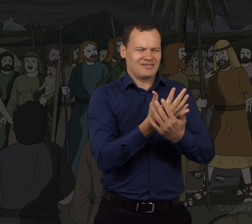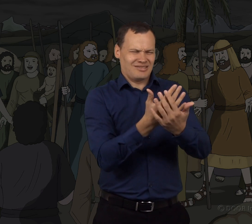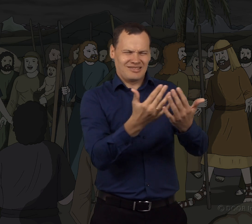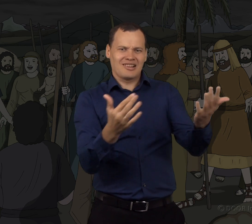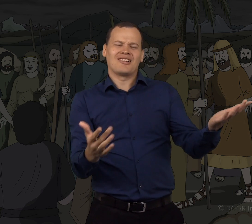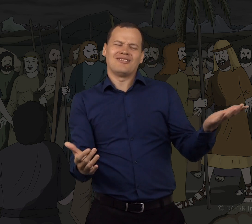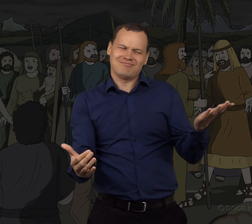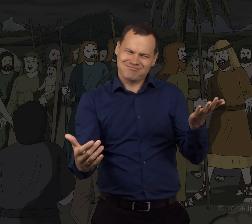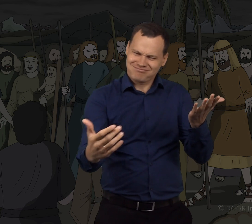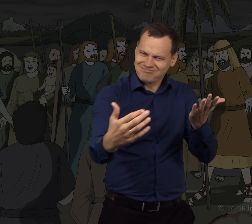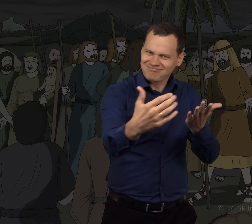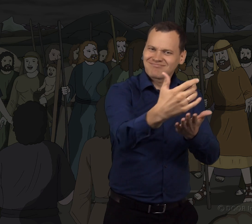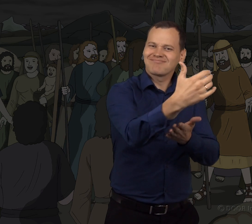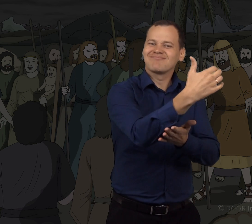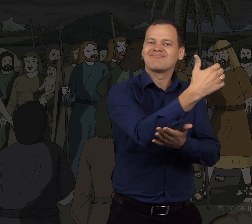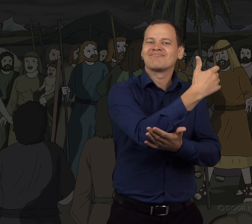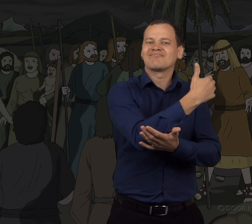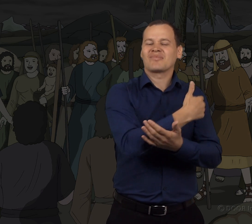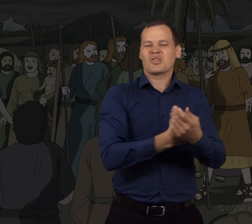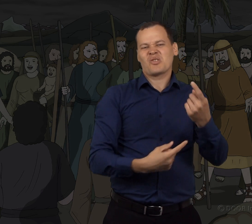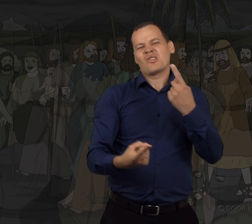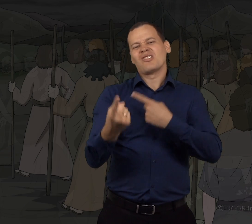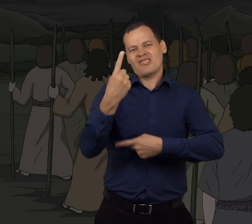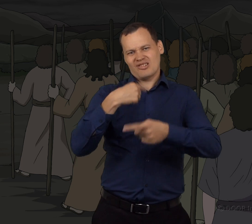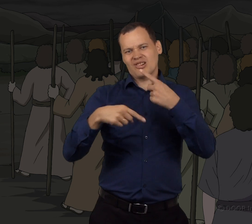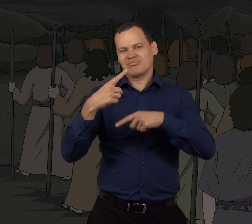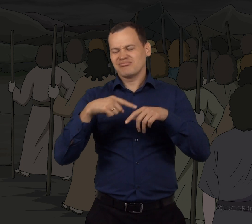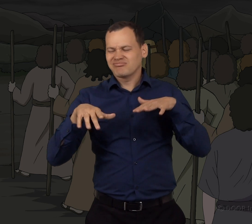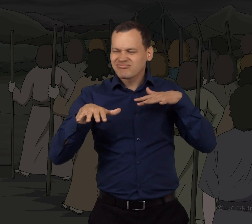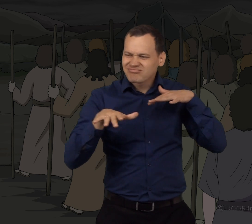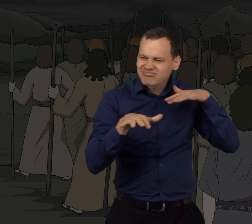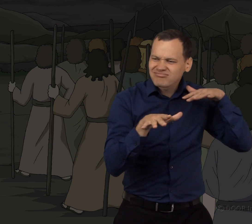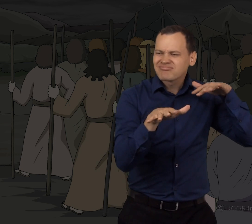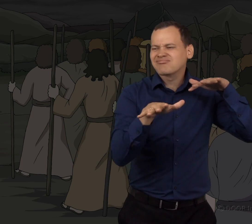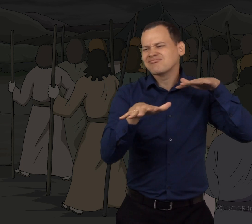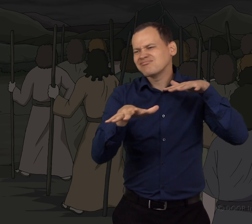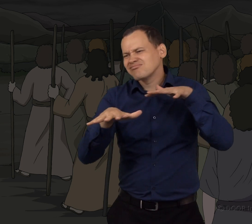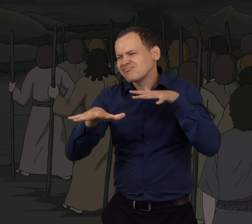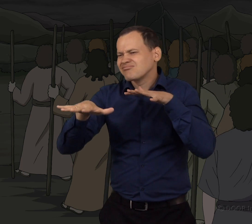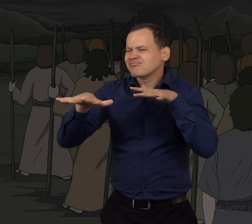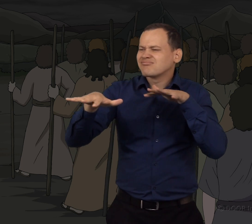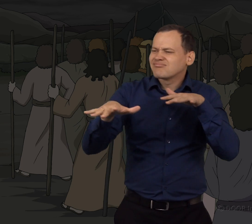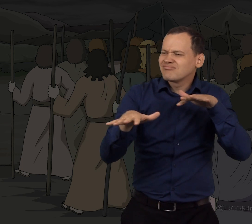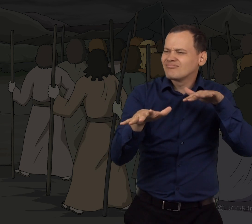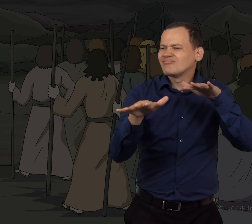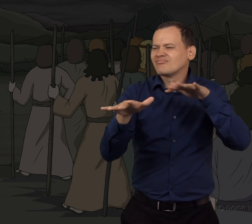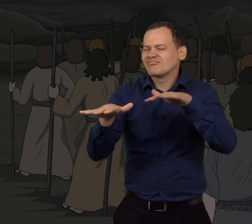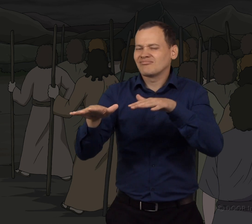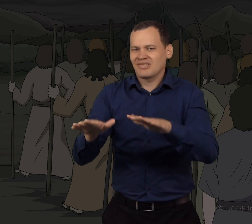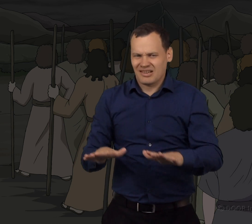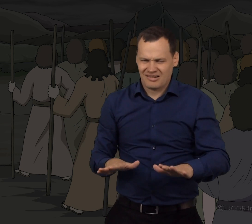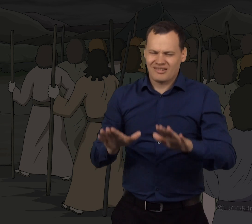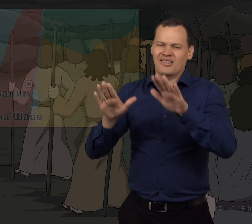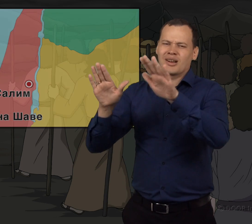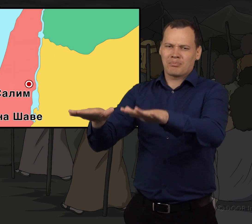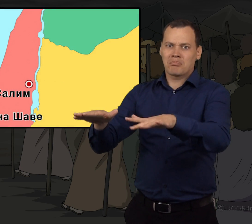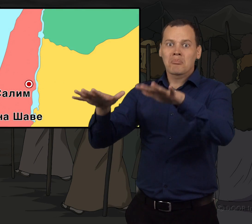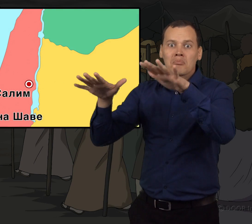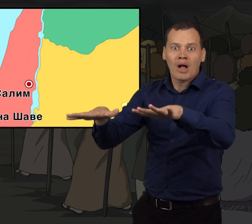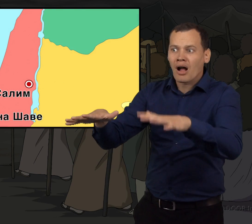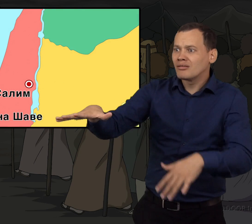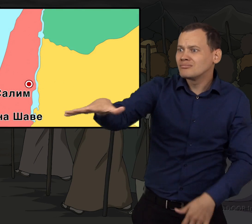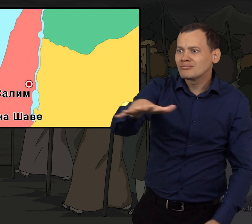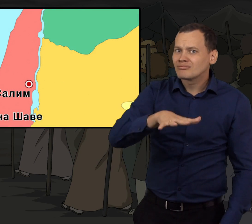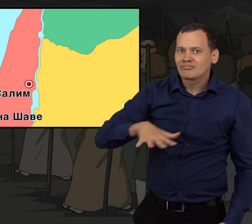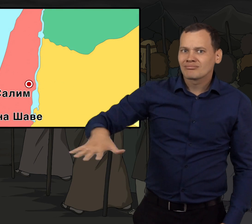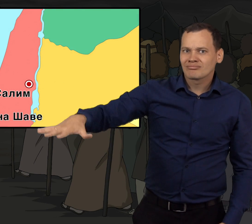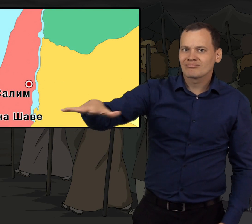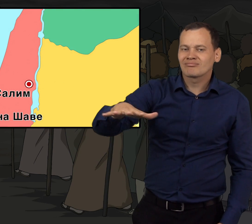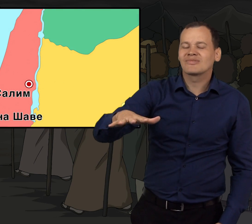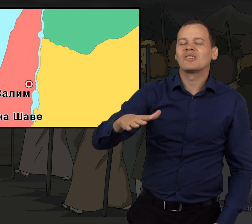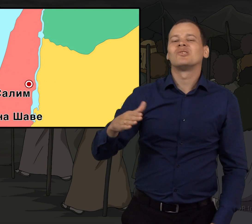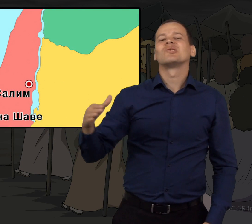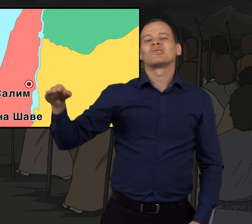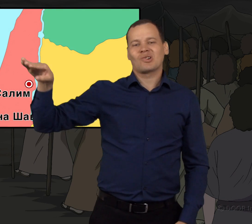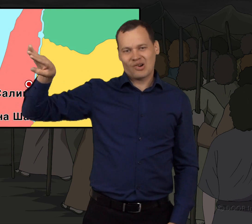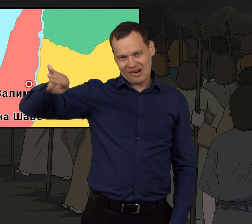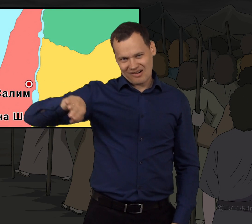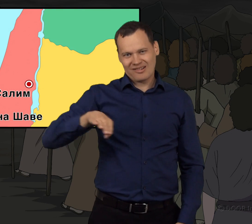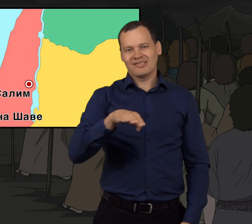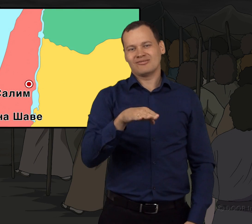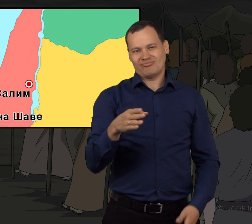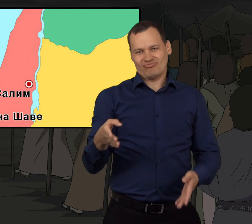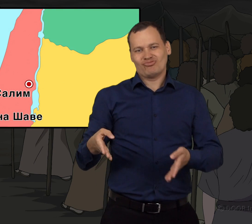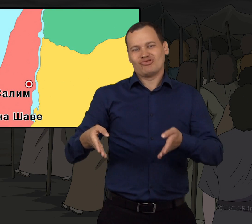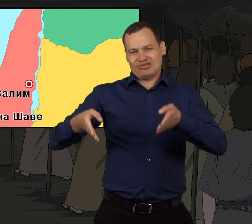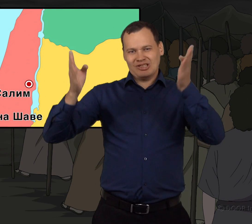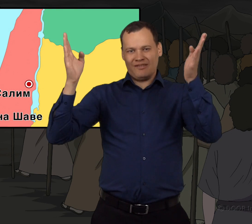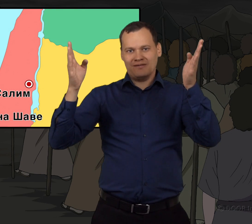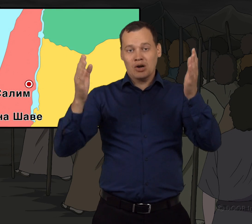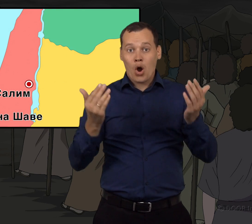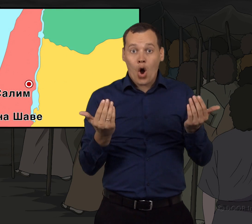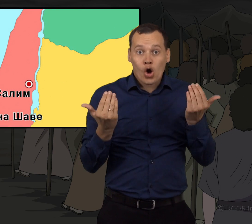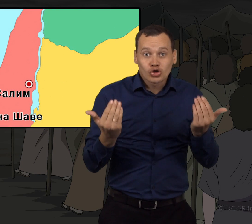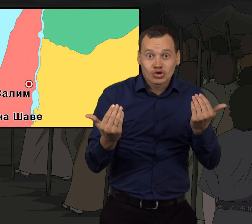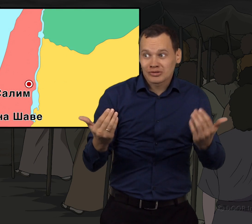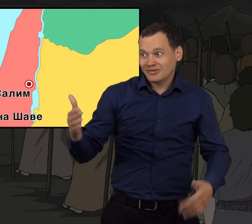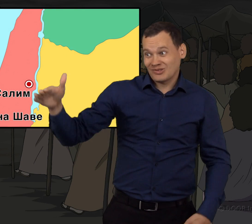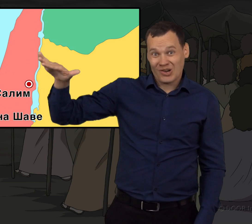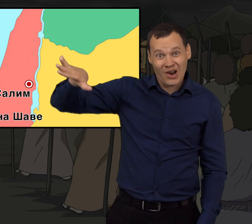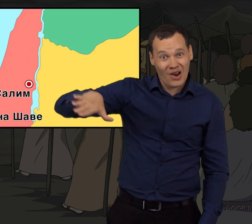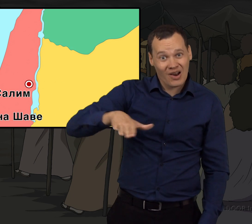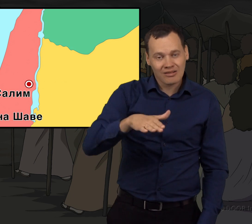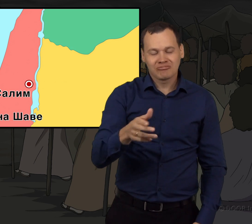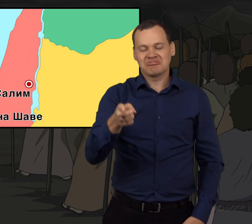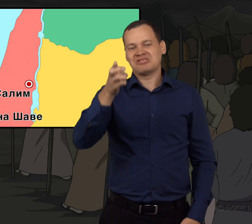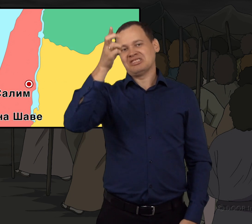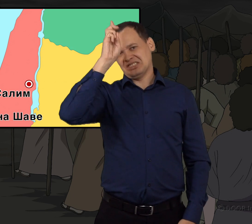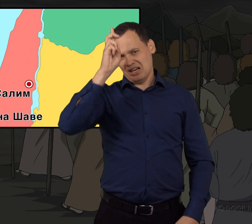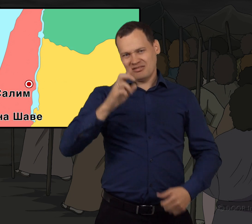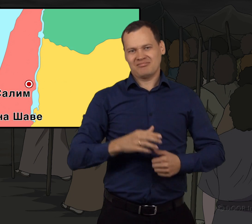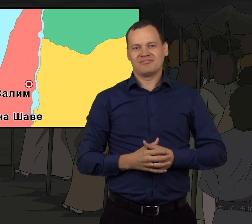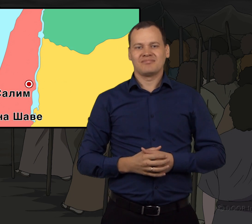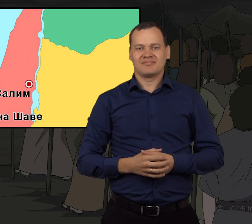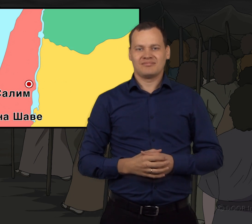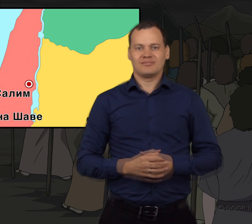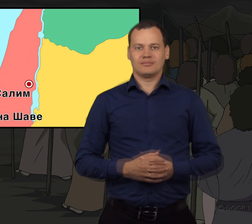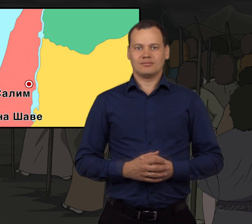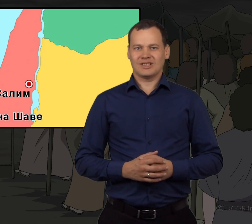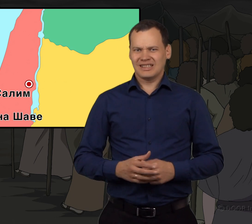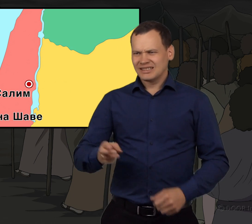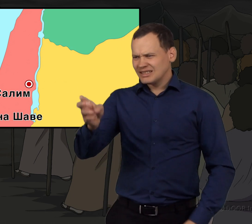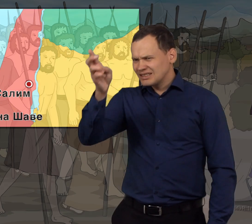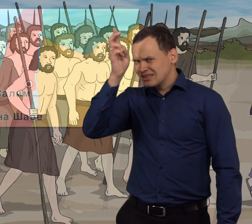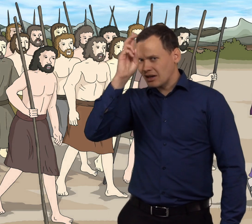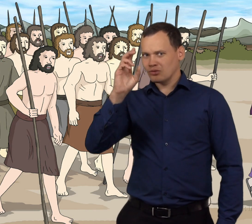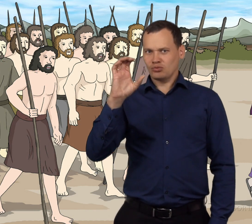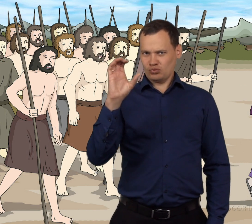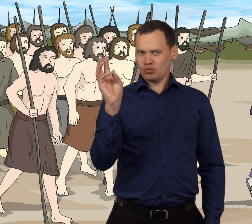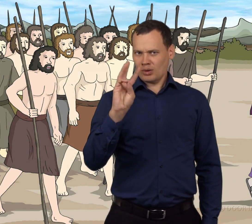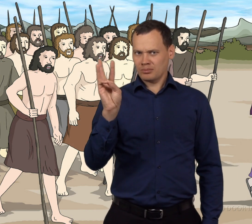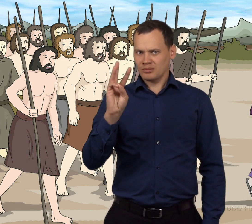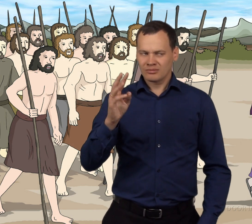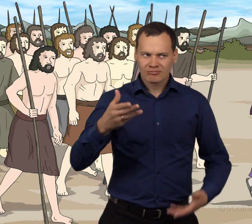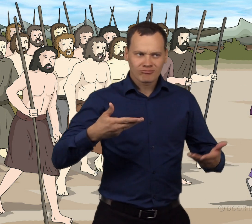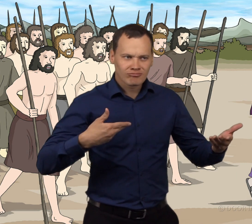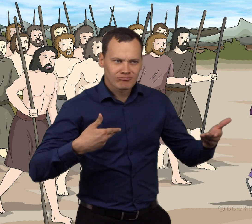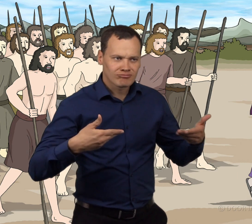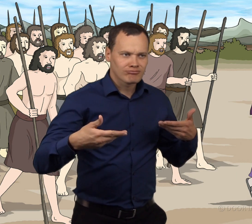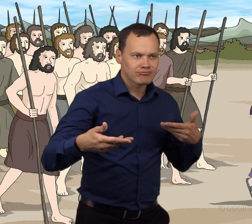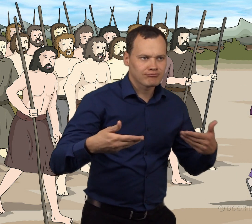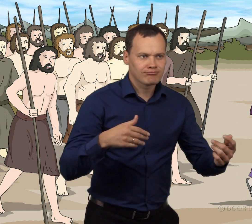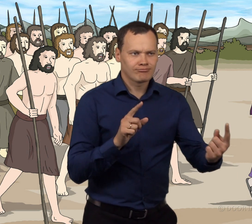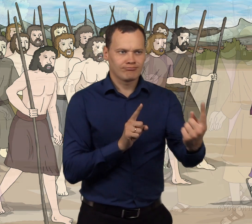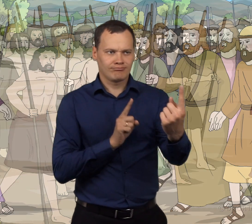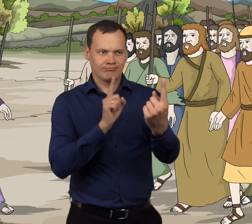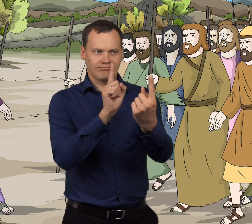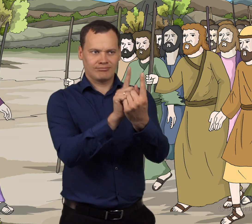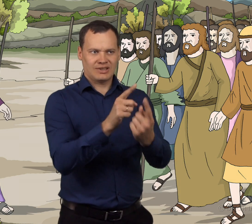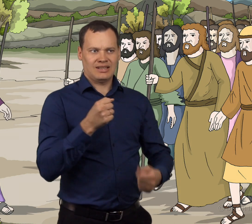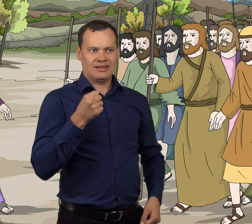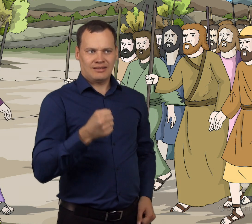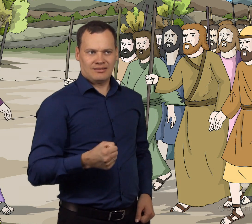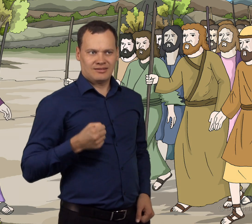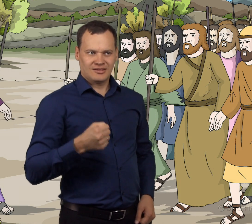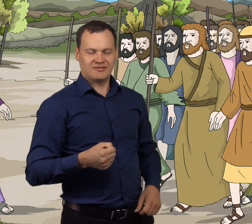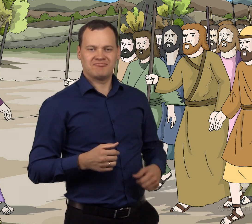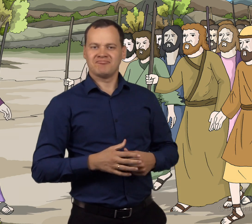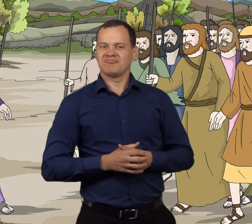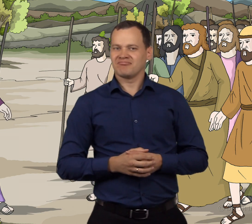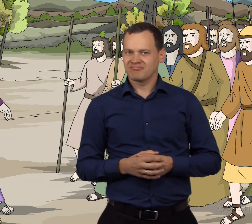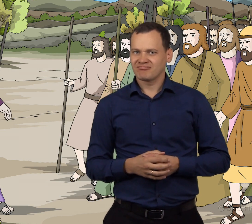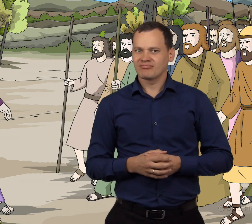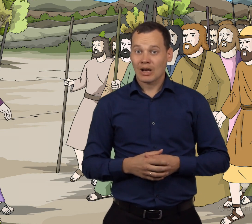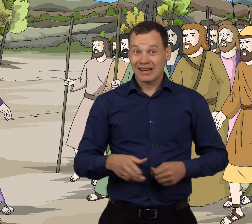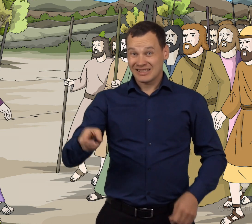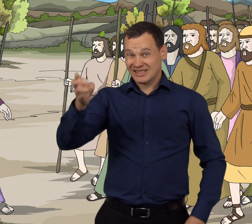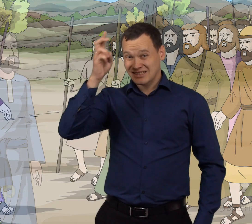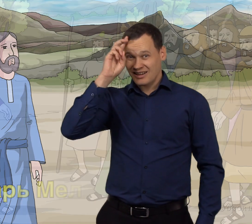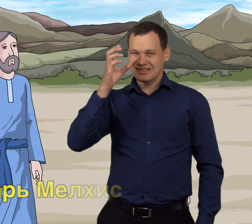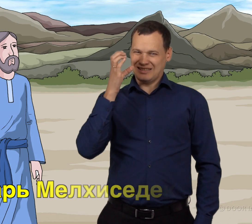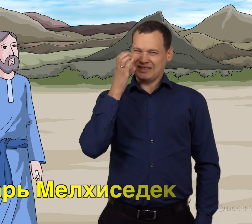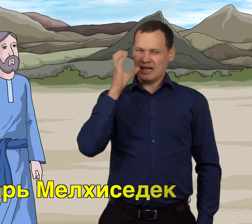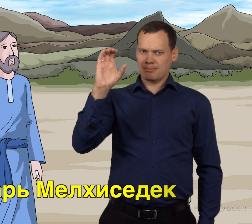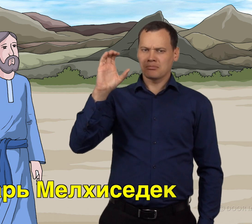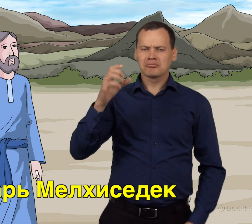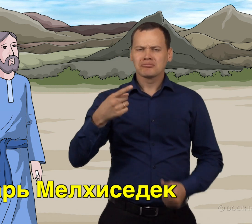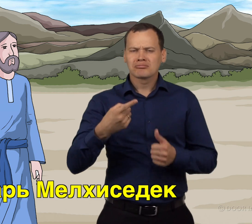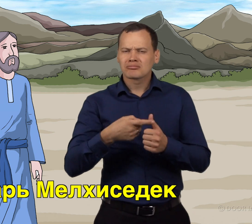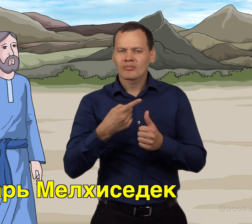After Abram returned from defeating Chedorlaomer and the kings allied with him, the king of Sodom went out to meet him in the Valley of Shaveh (that is, the King’s Valley).